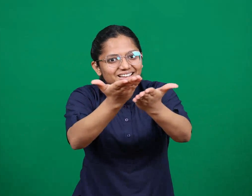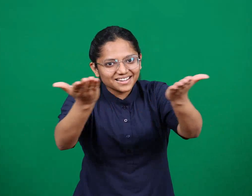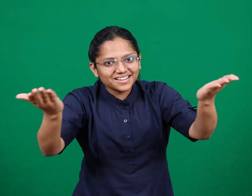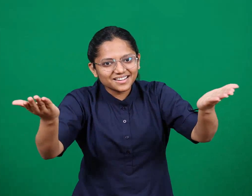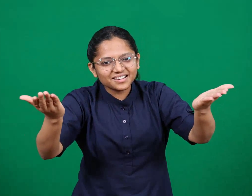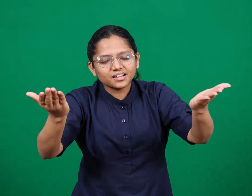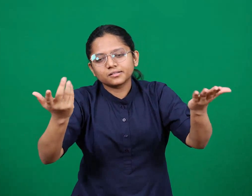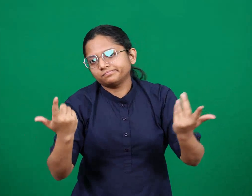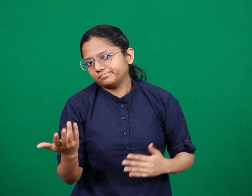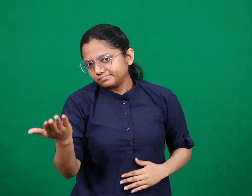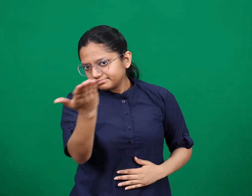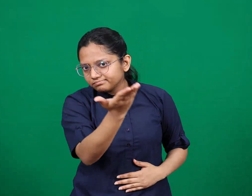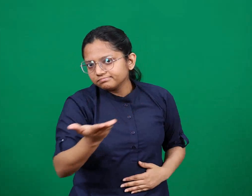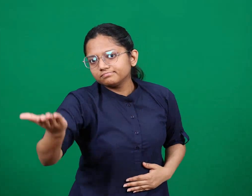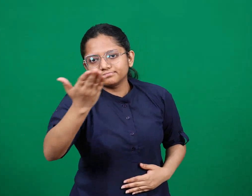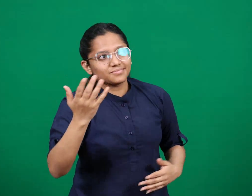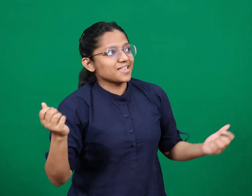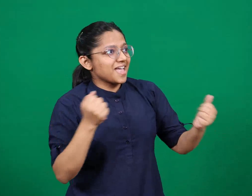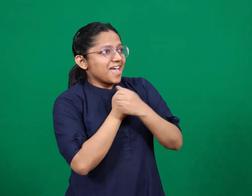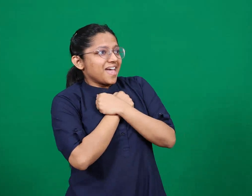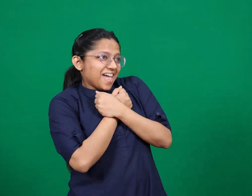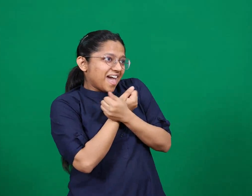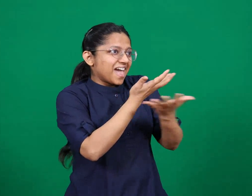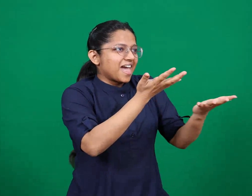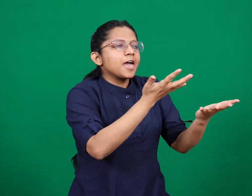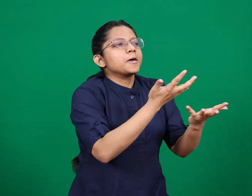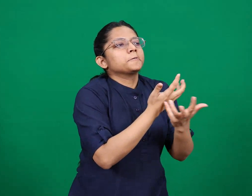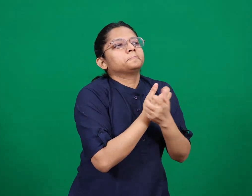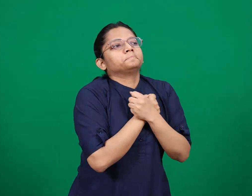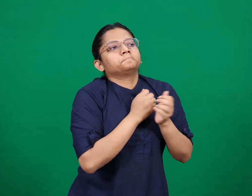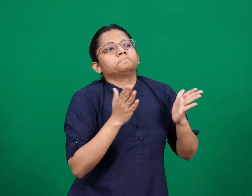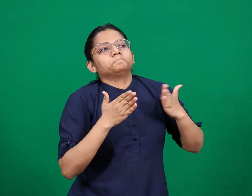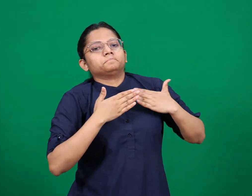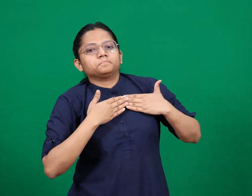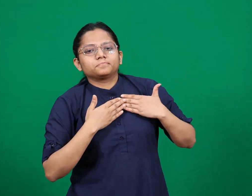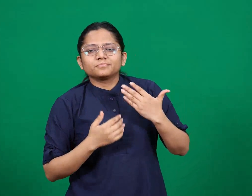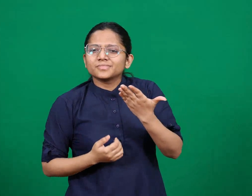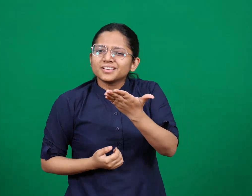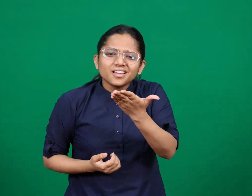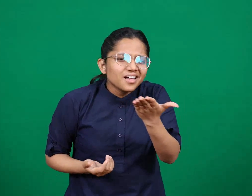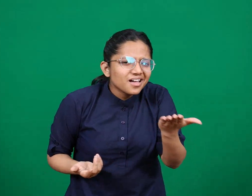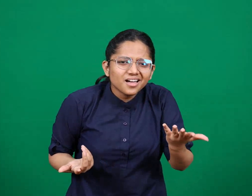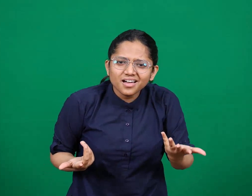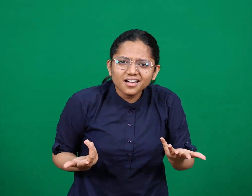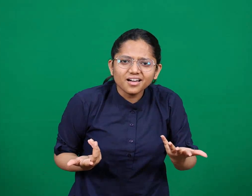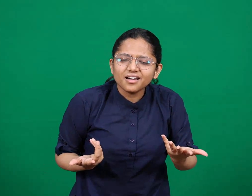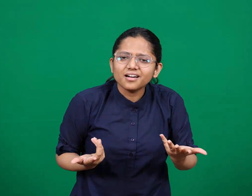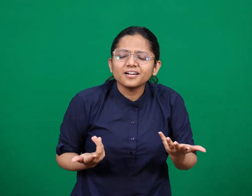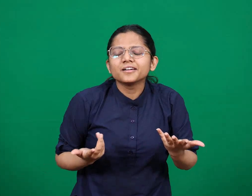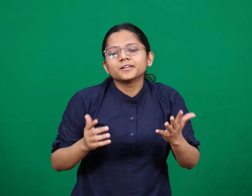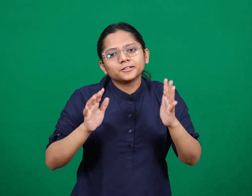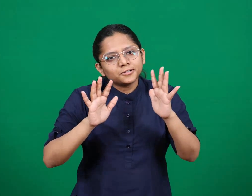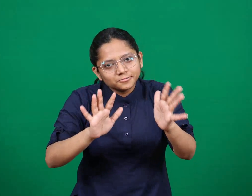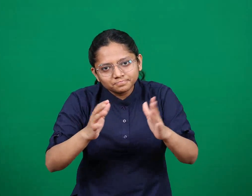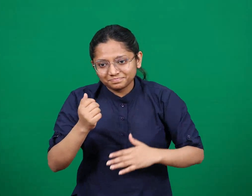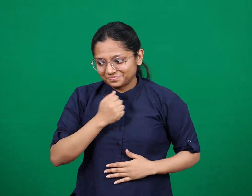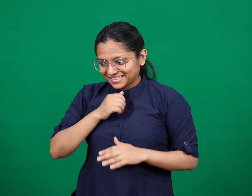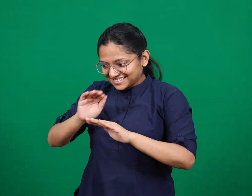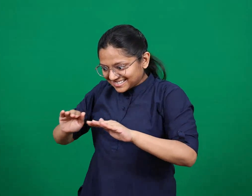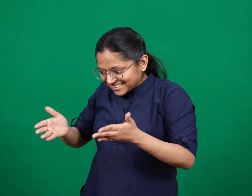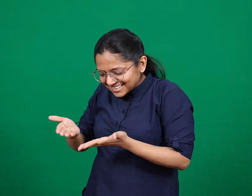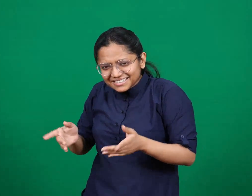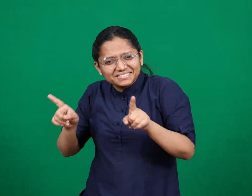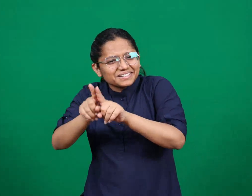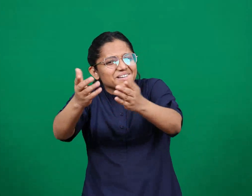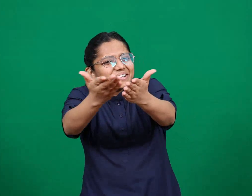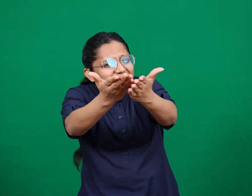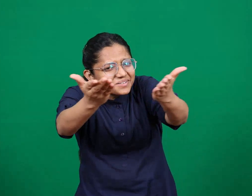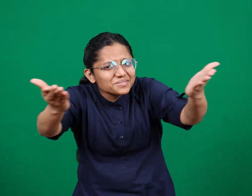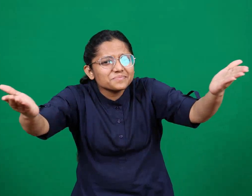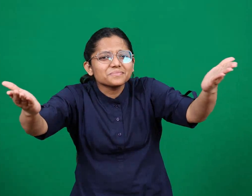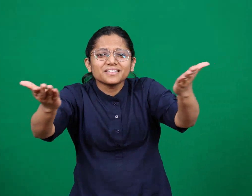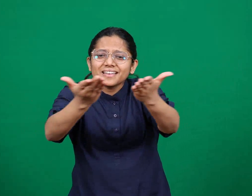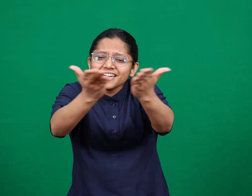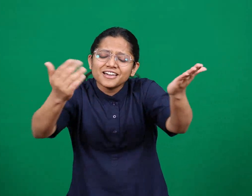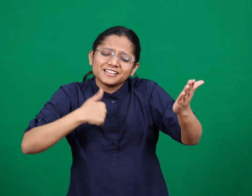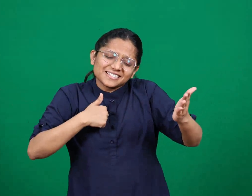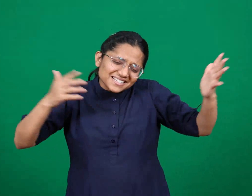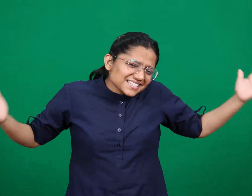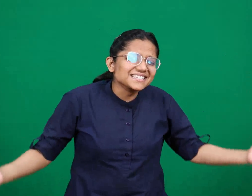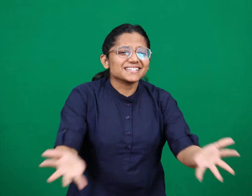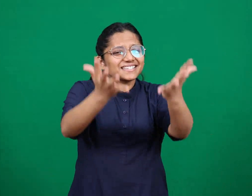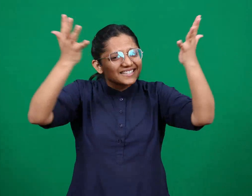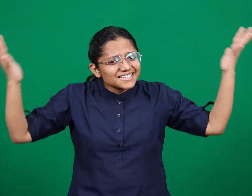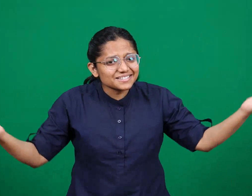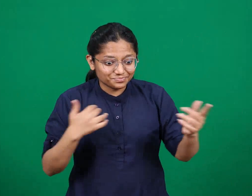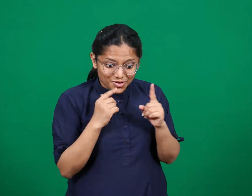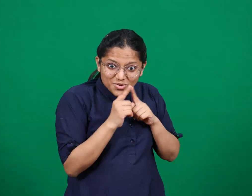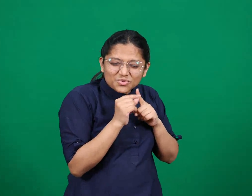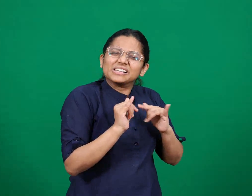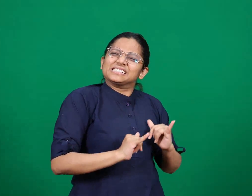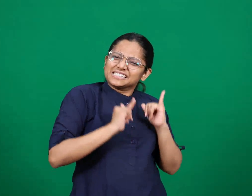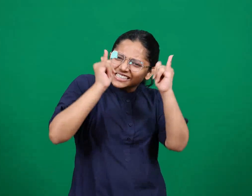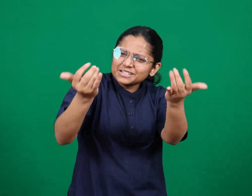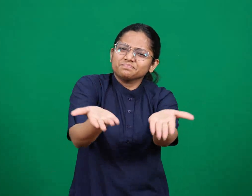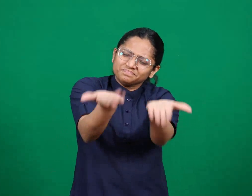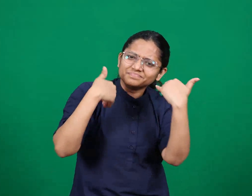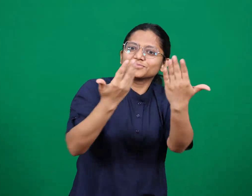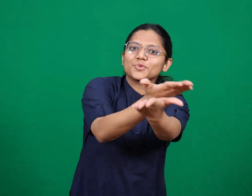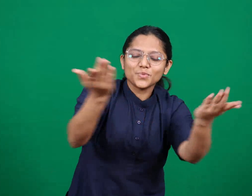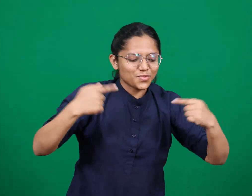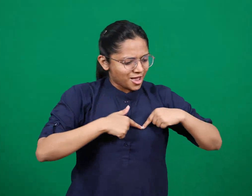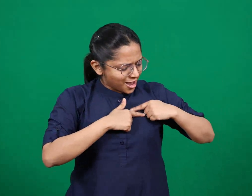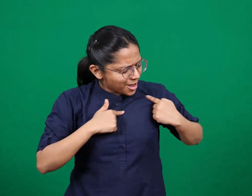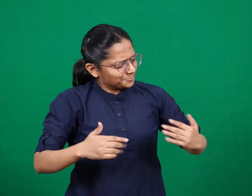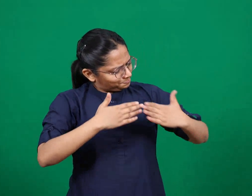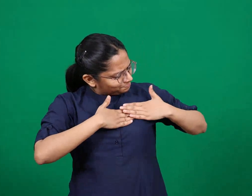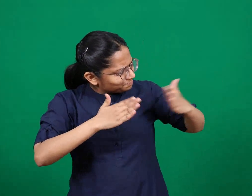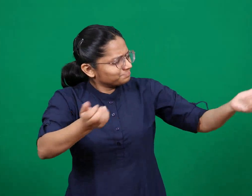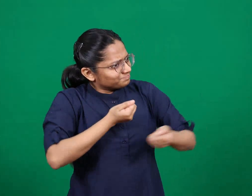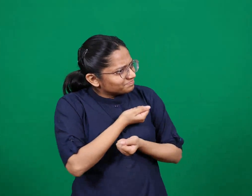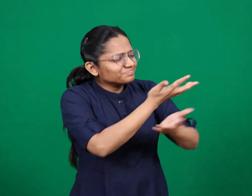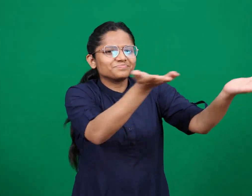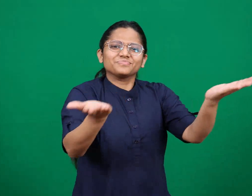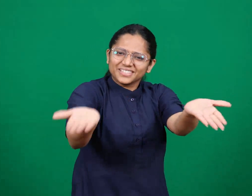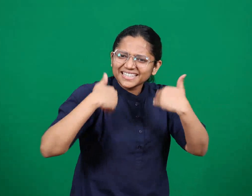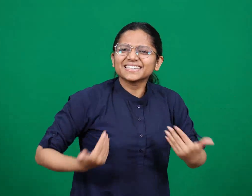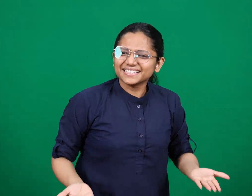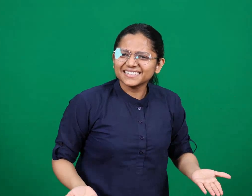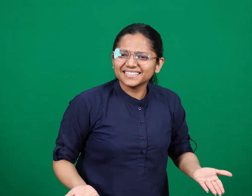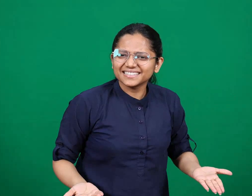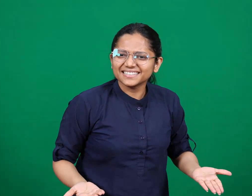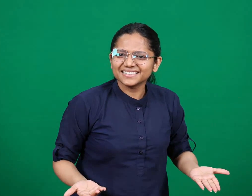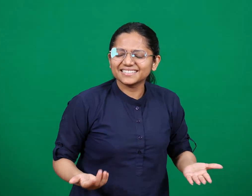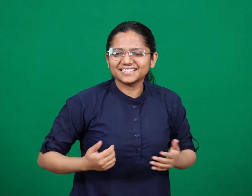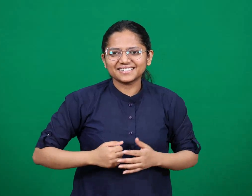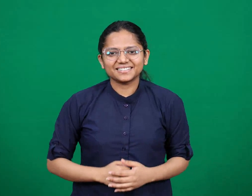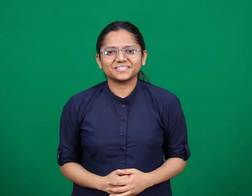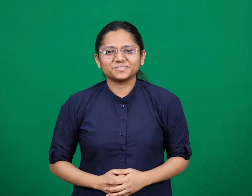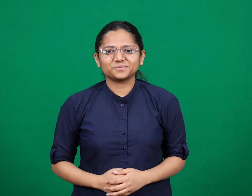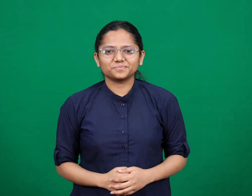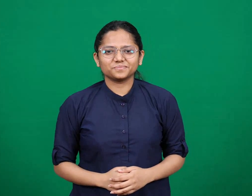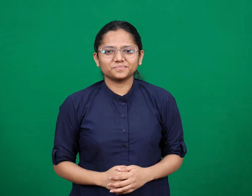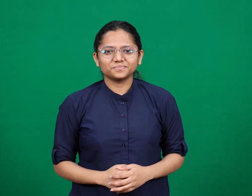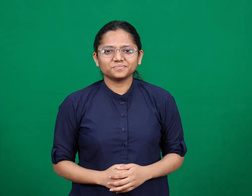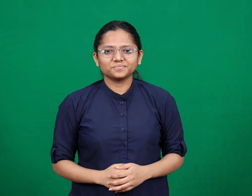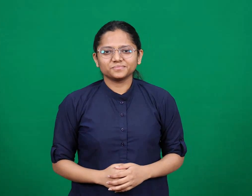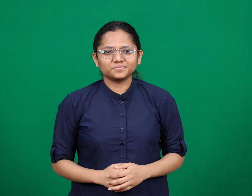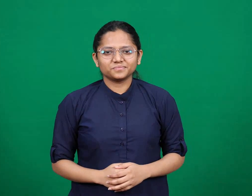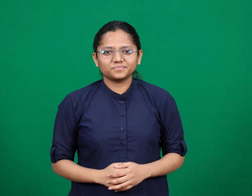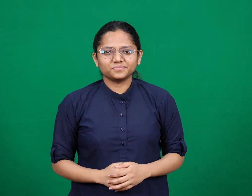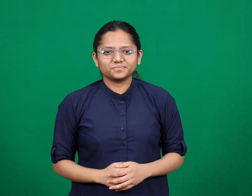As a fair exchange, I ask you as my children: Open wide your hearts also.